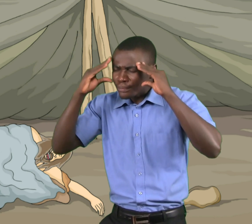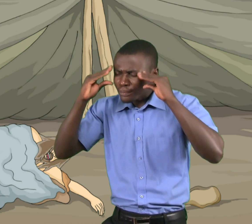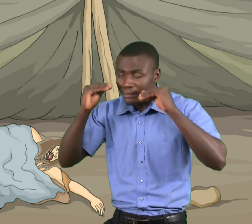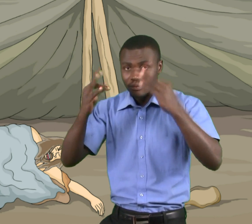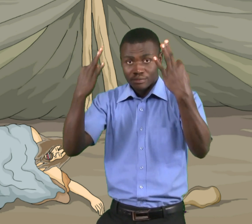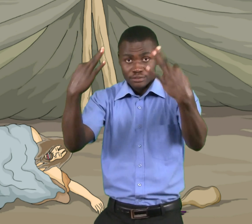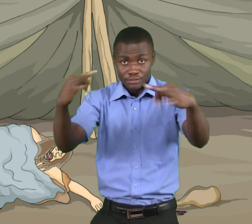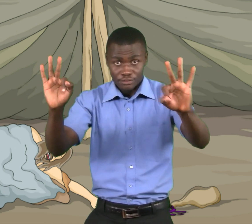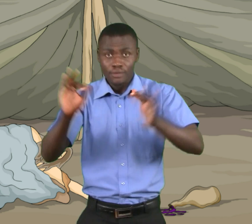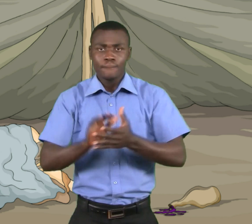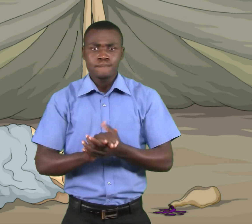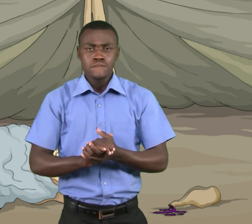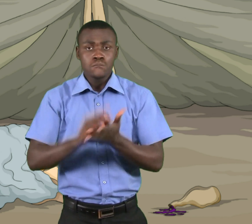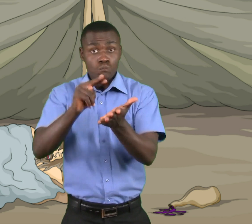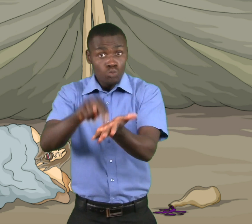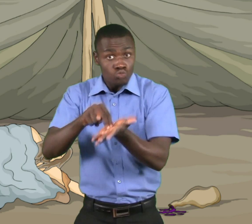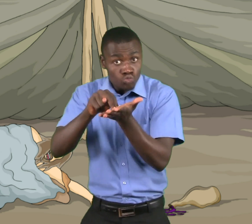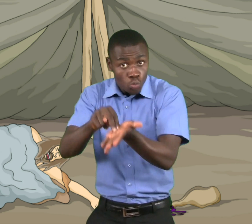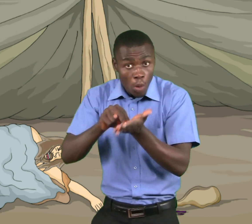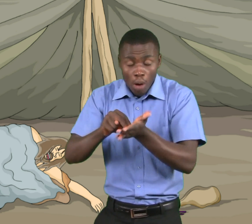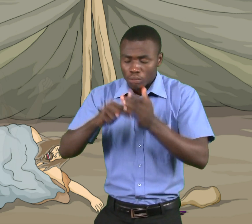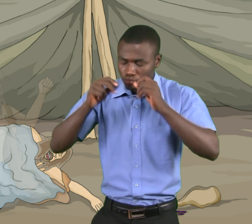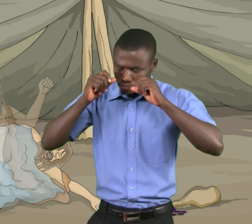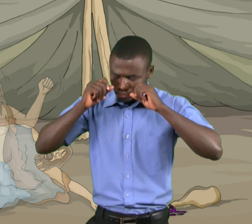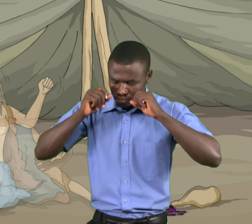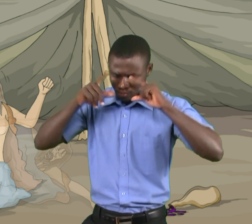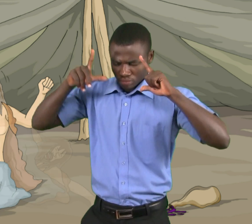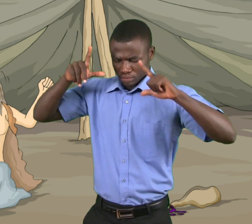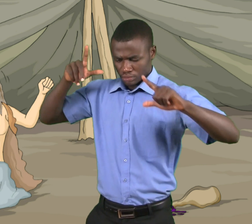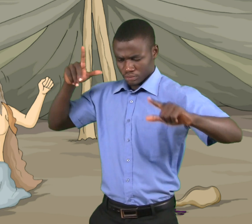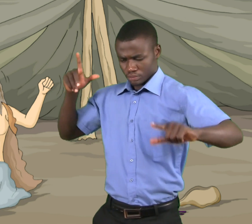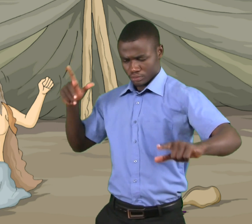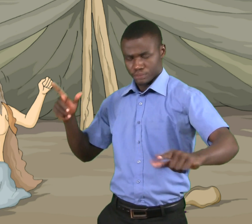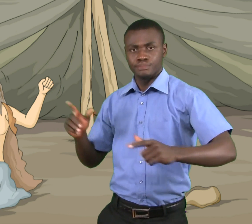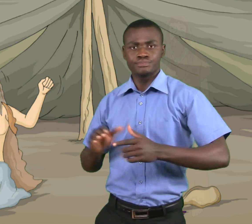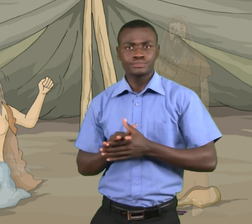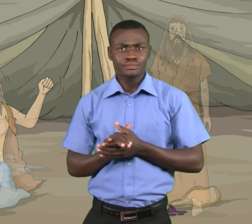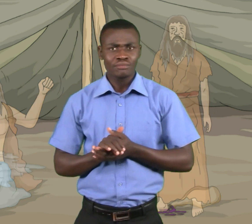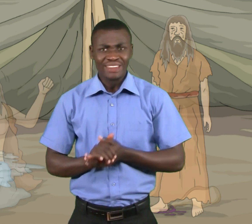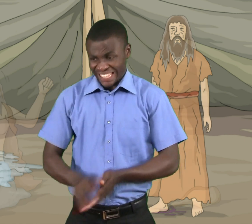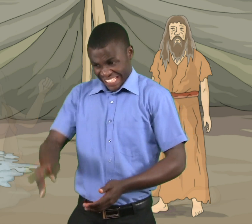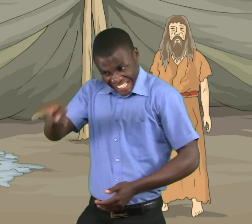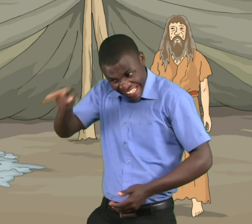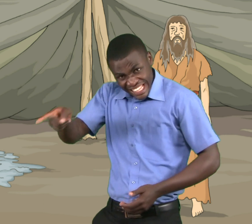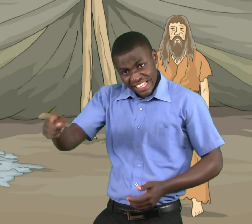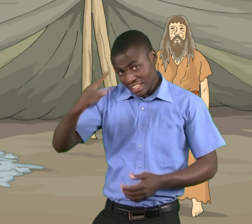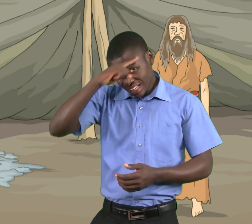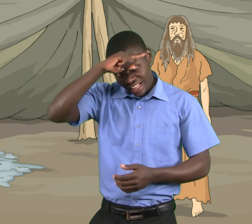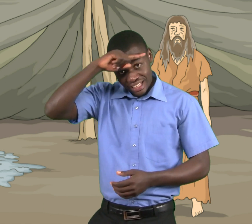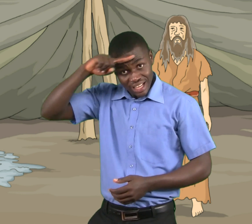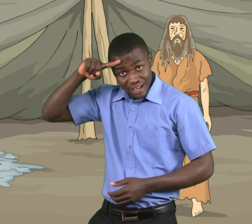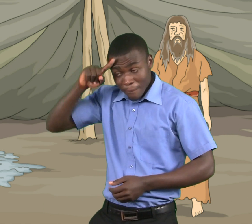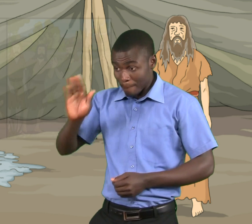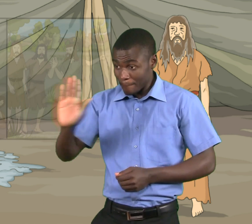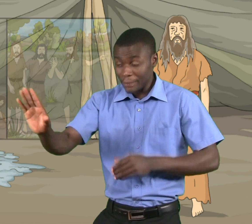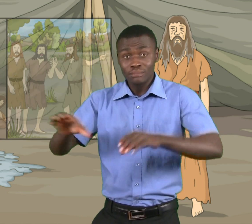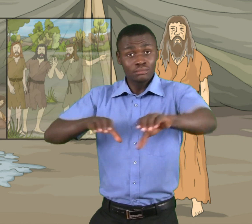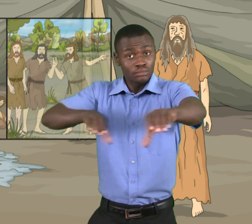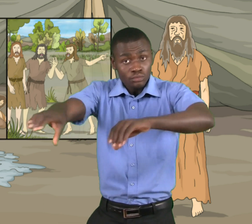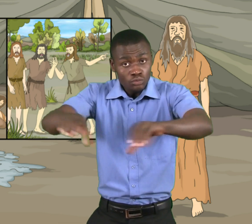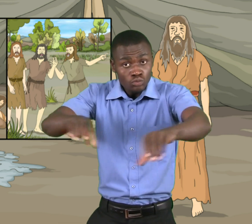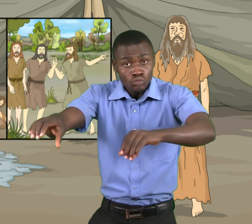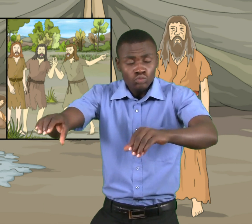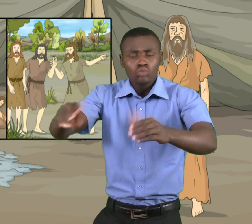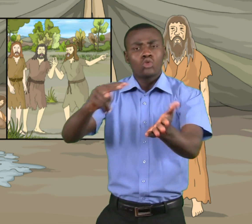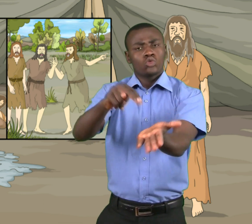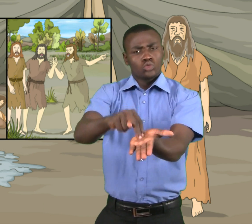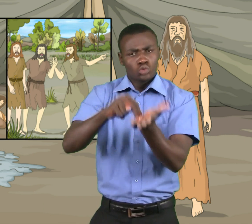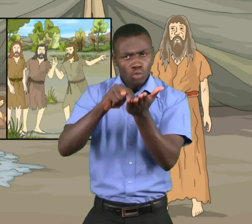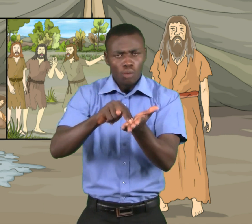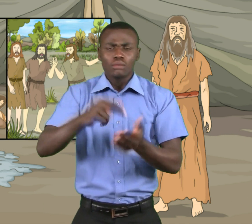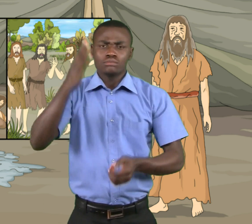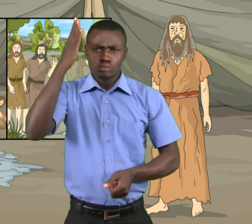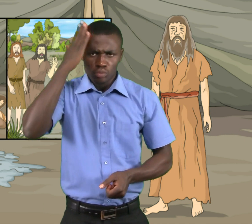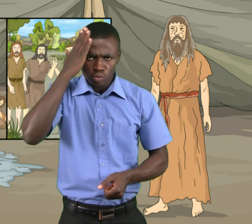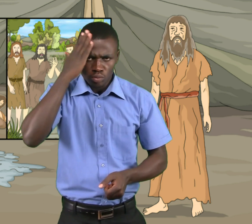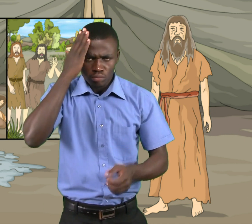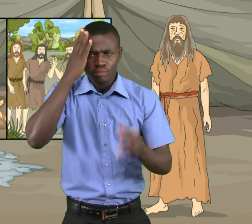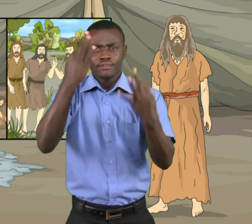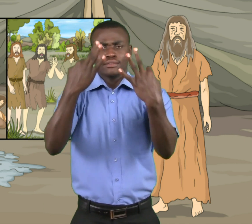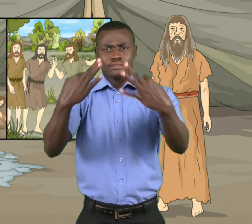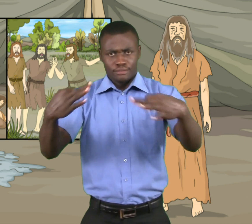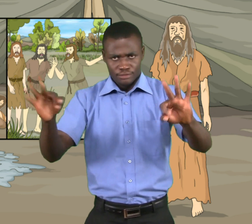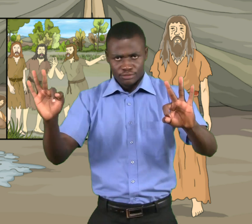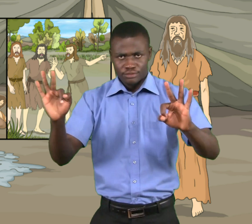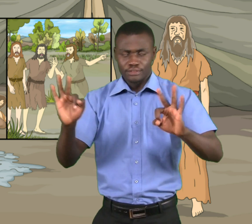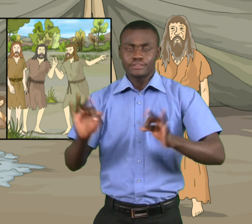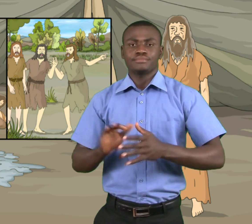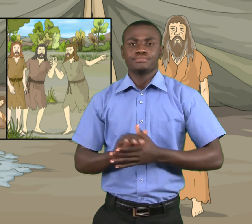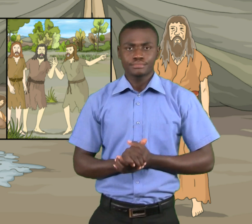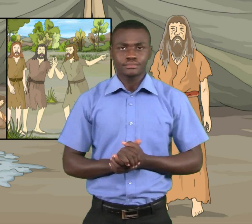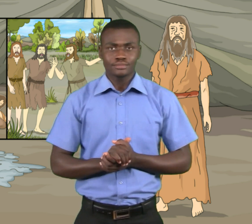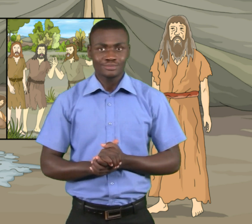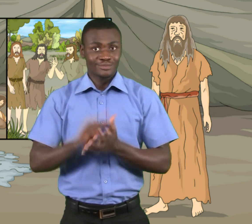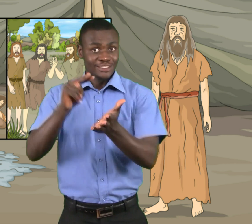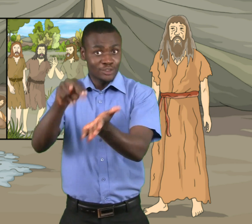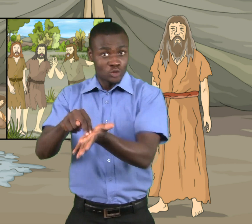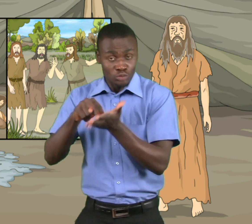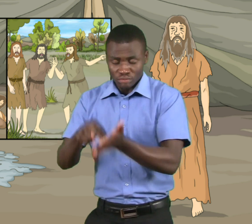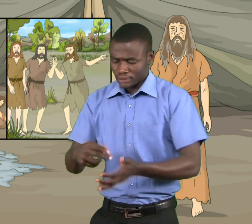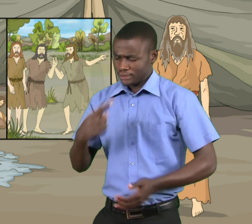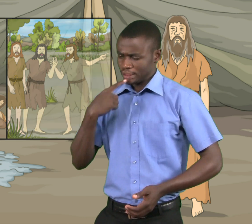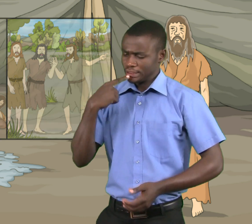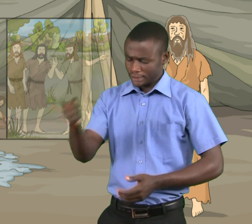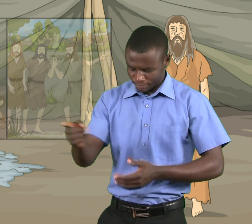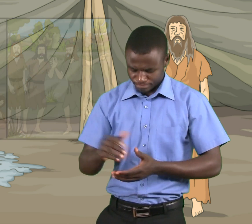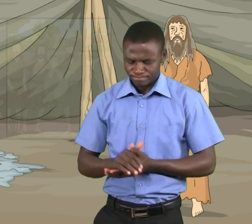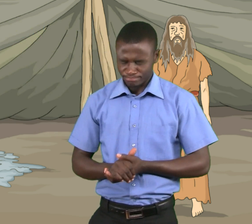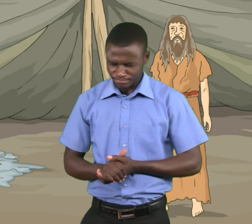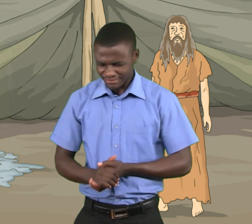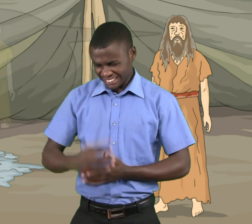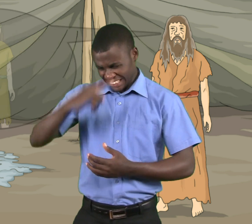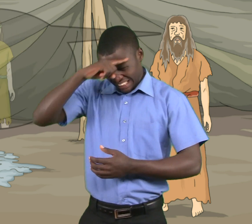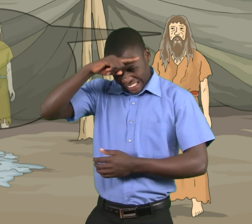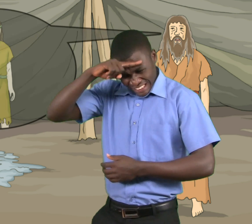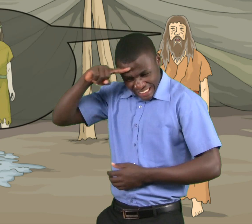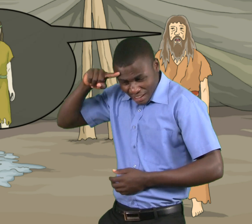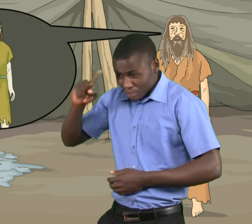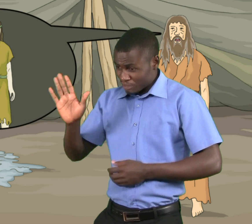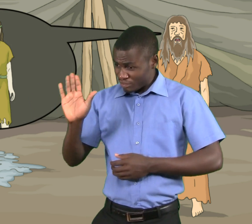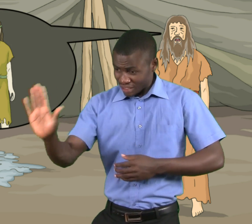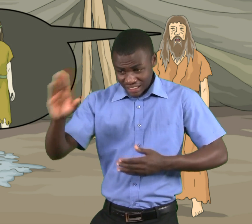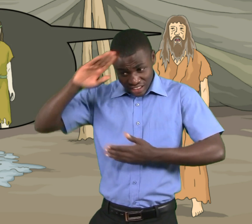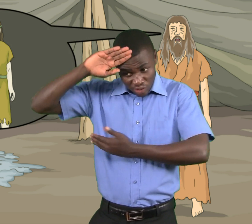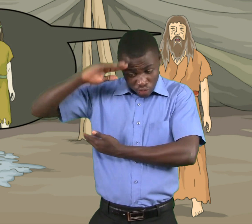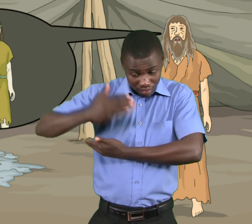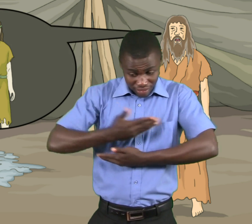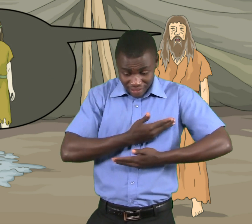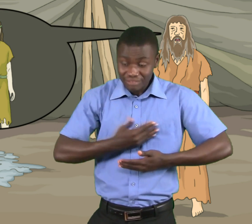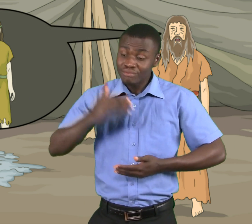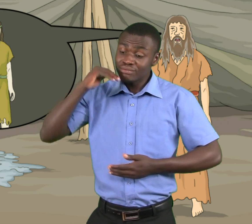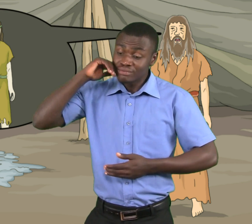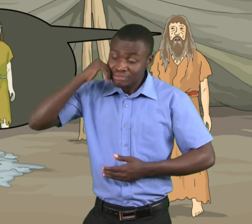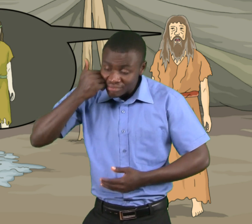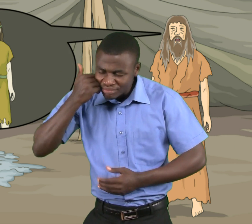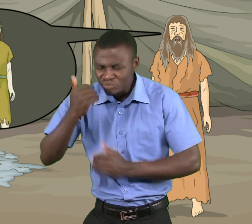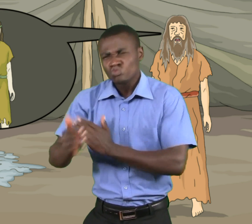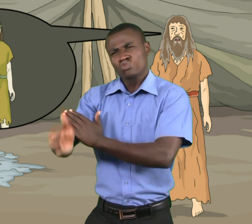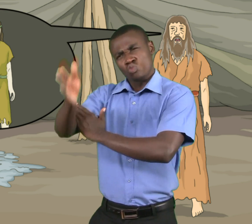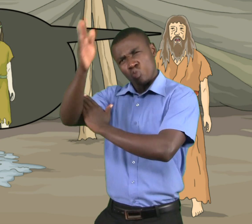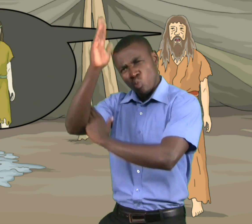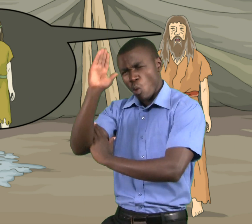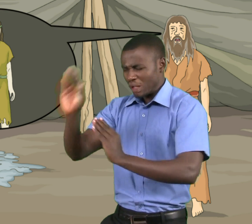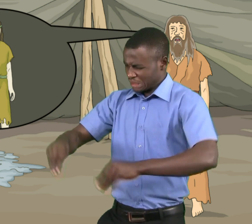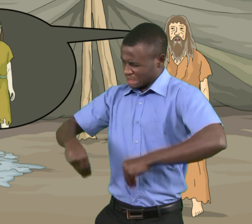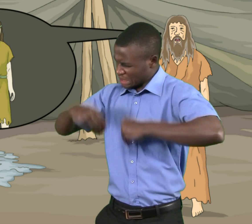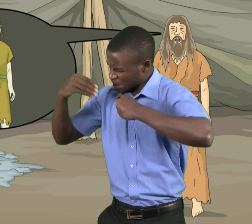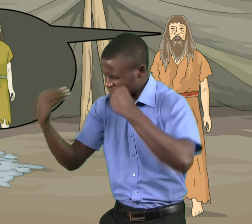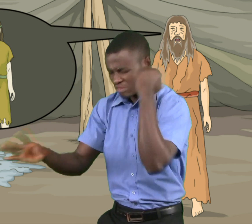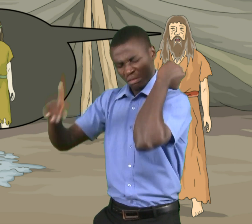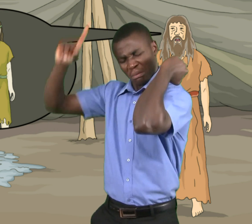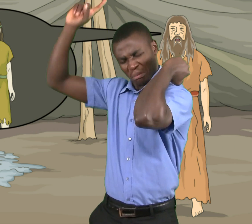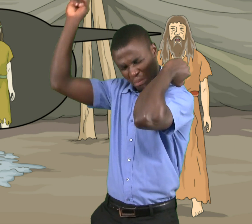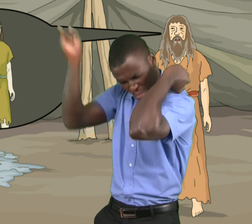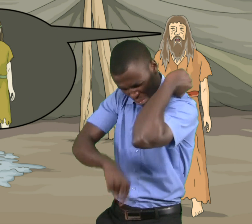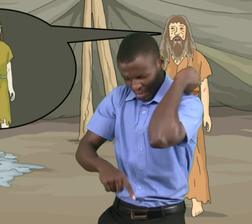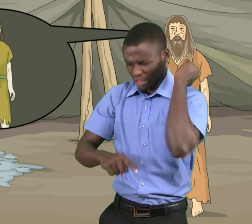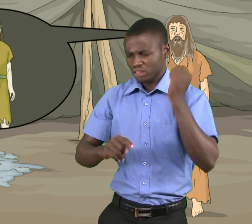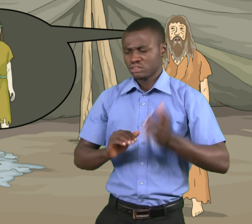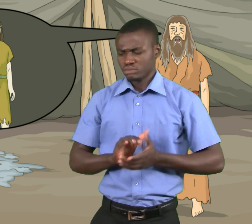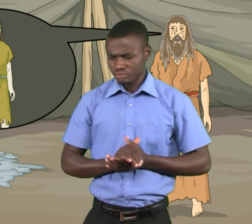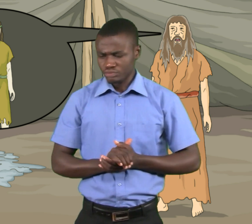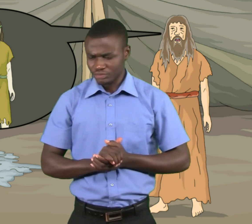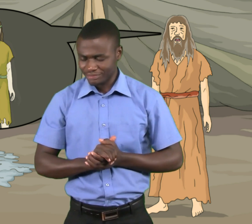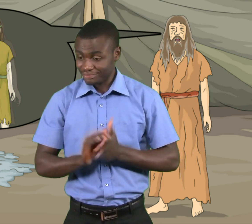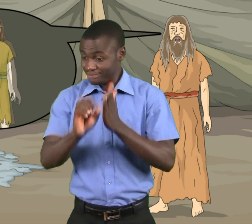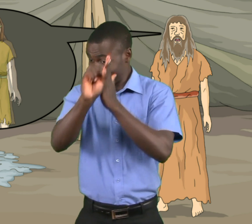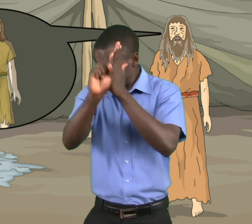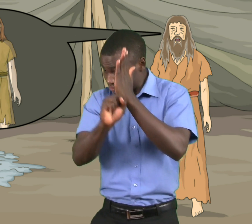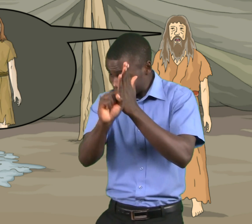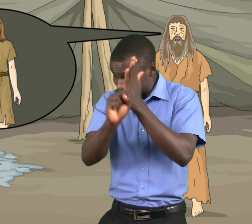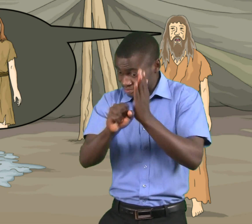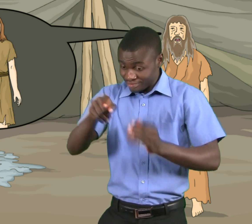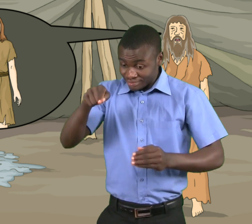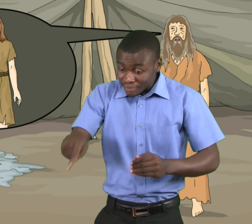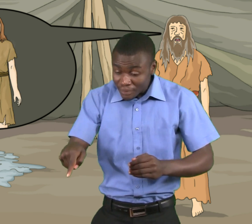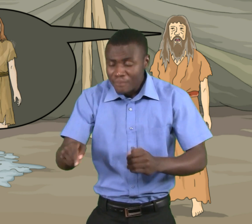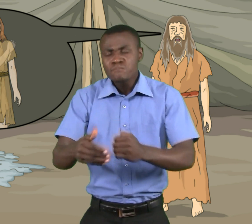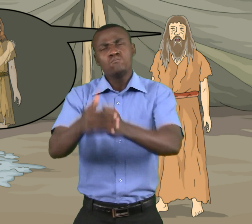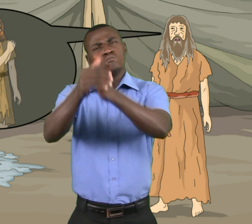When Noah awoke from his drunkenness and learned what his youngest son had done to him, he said, “Cursed be Canaan! A servant of servants shall he be to his brothers.”